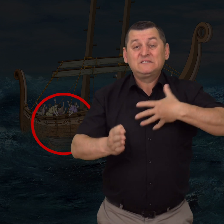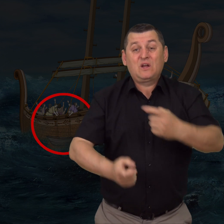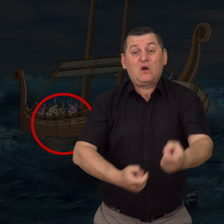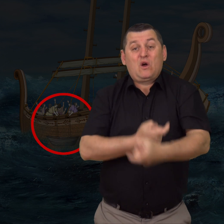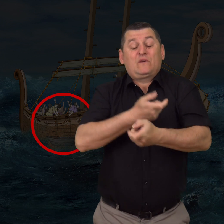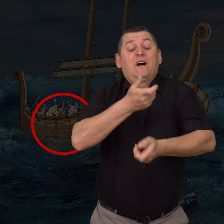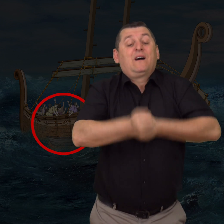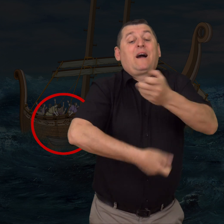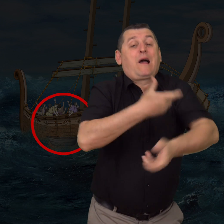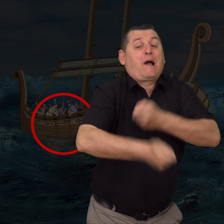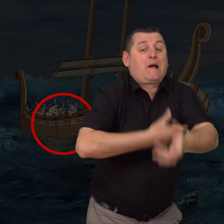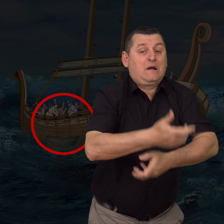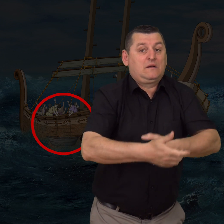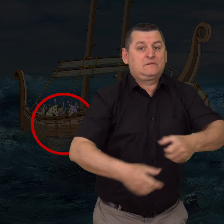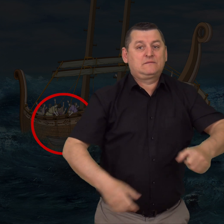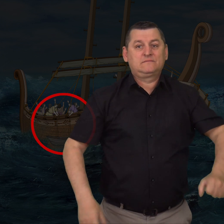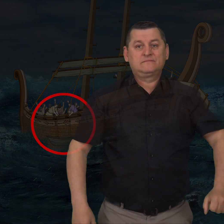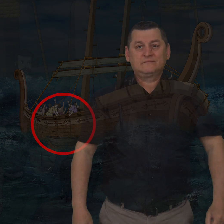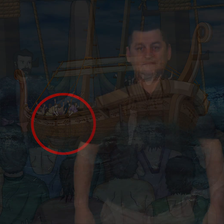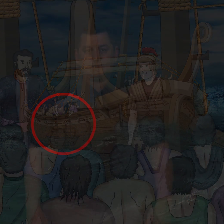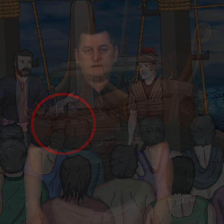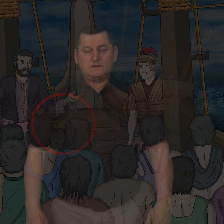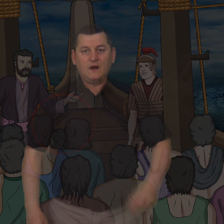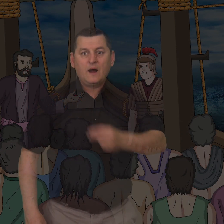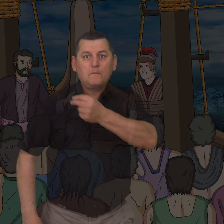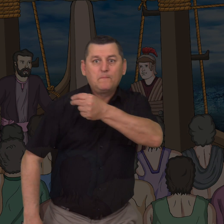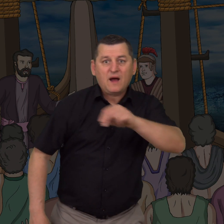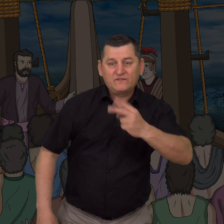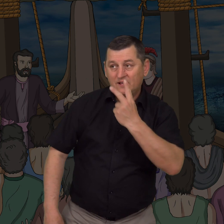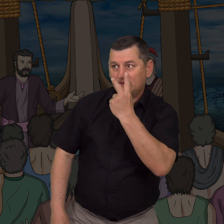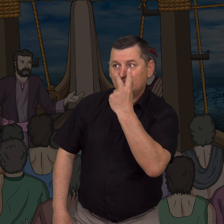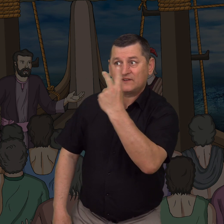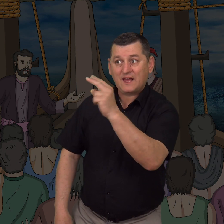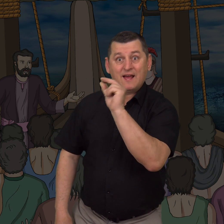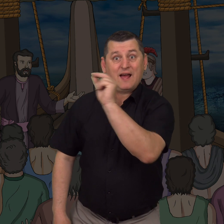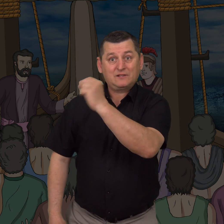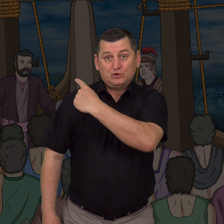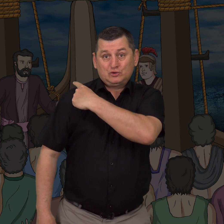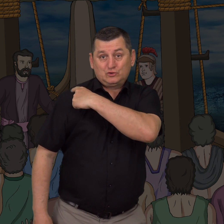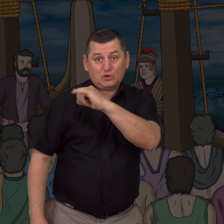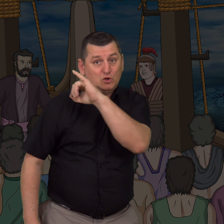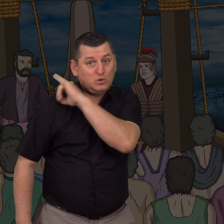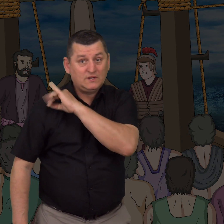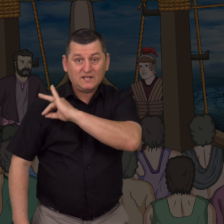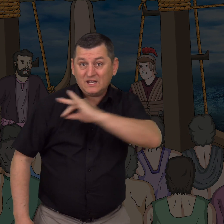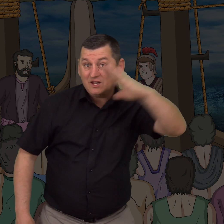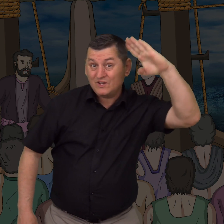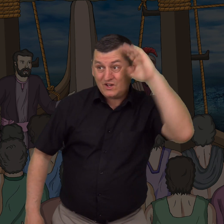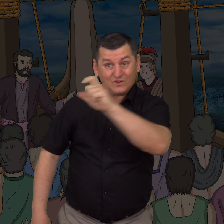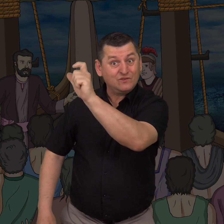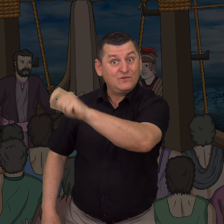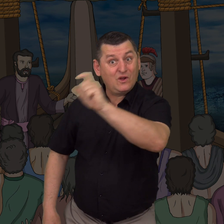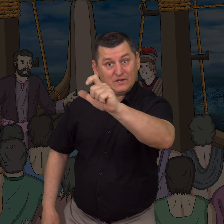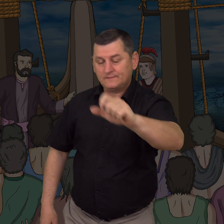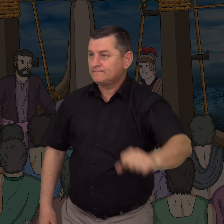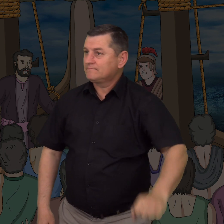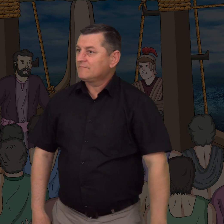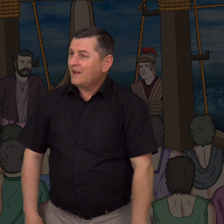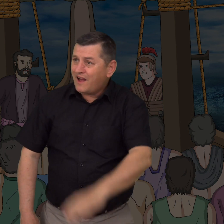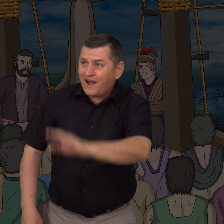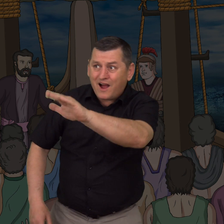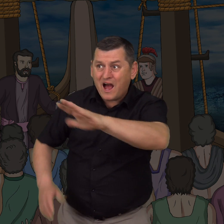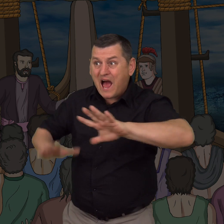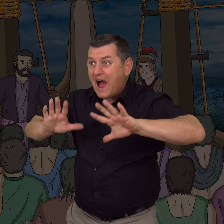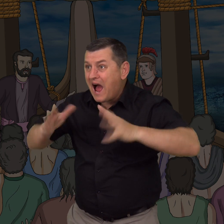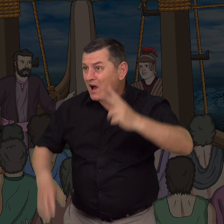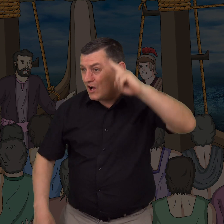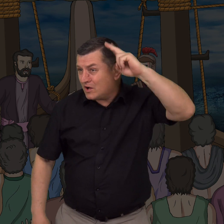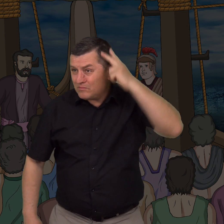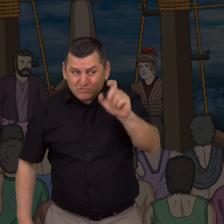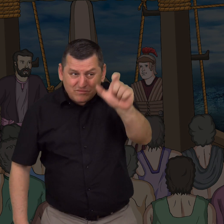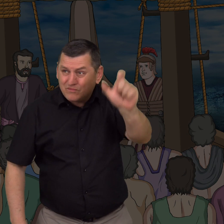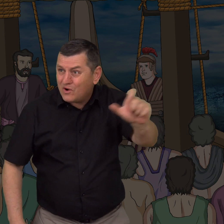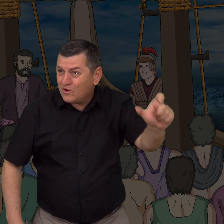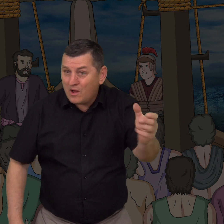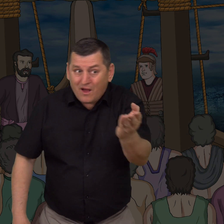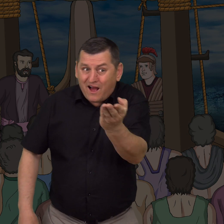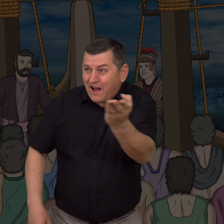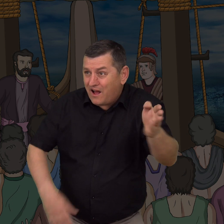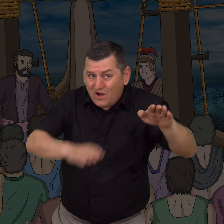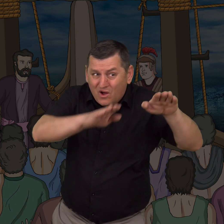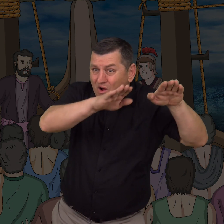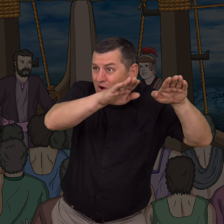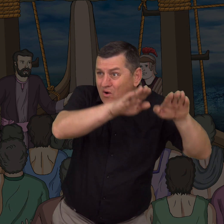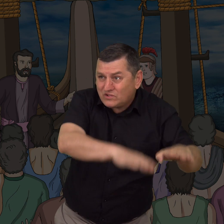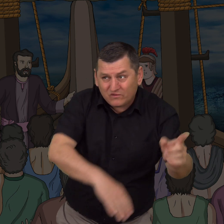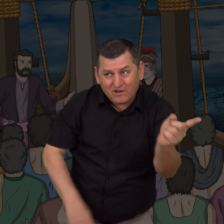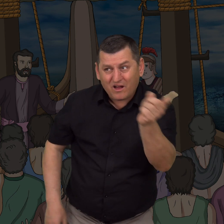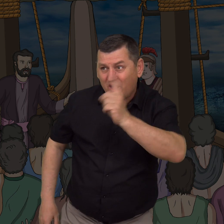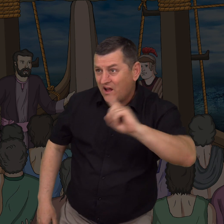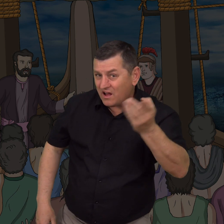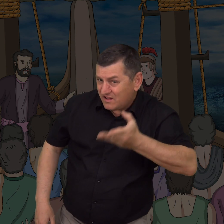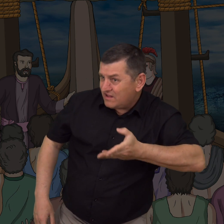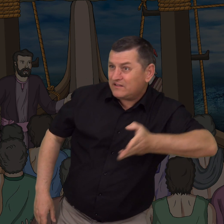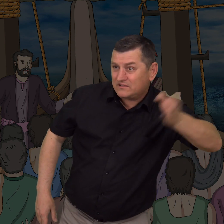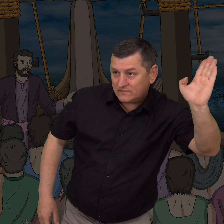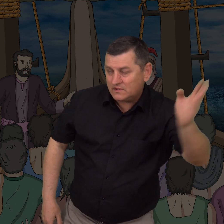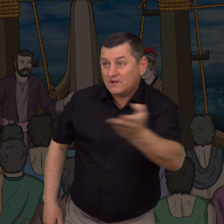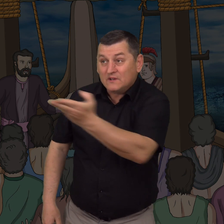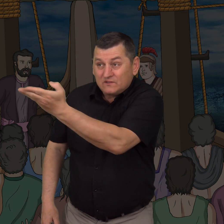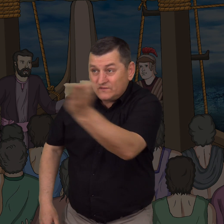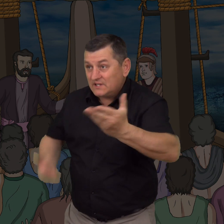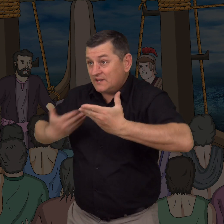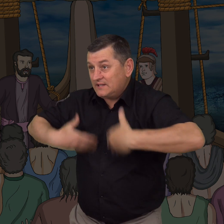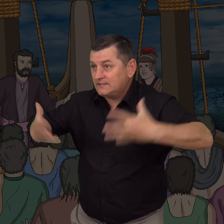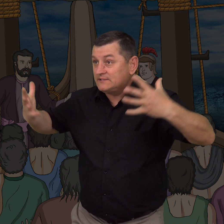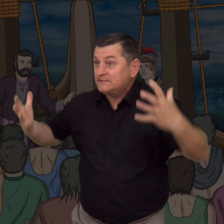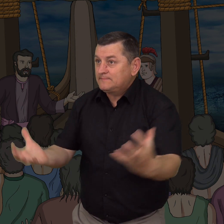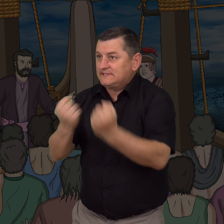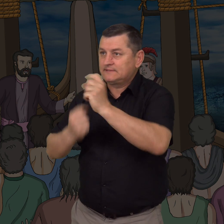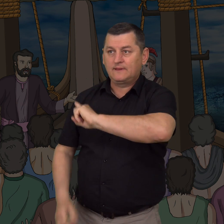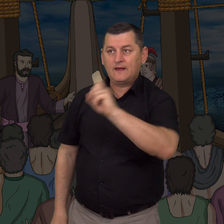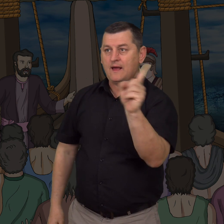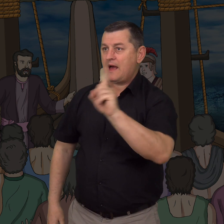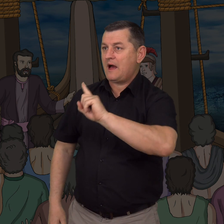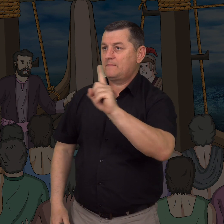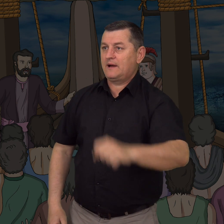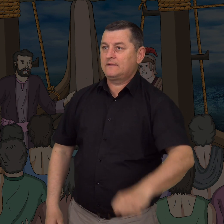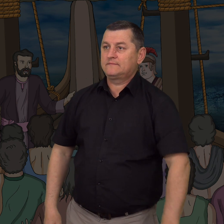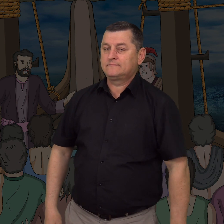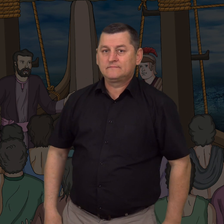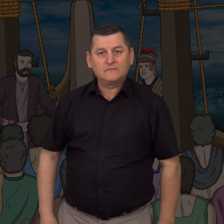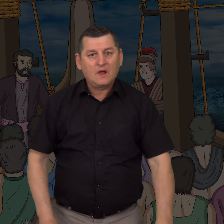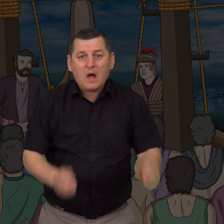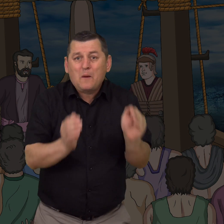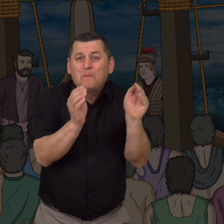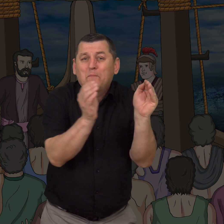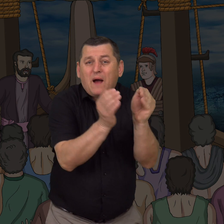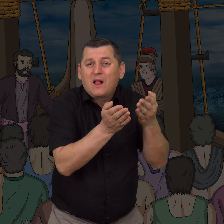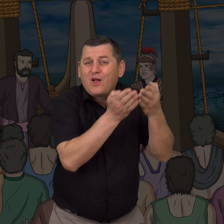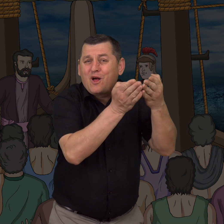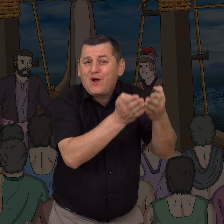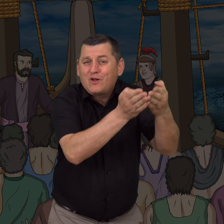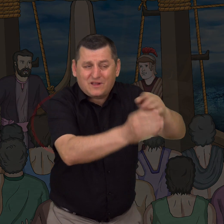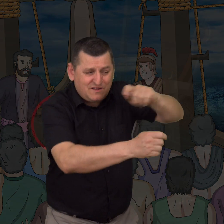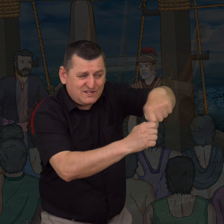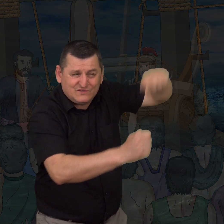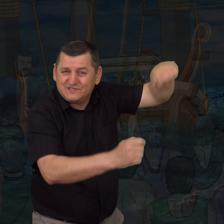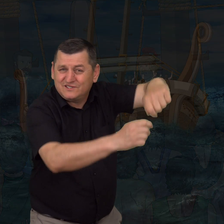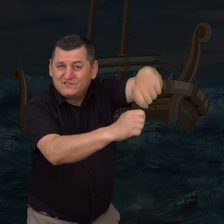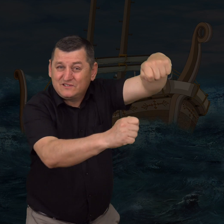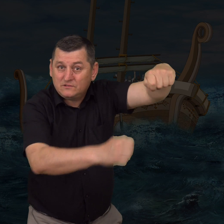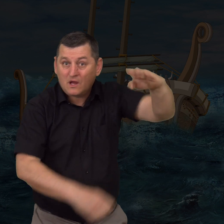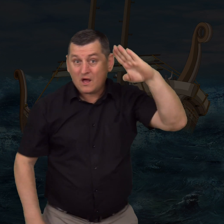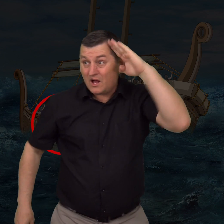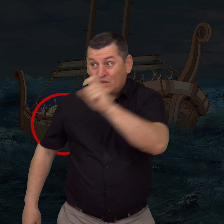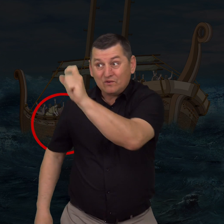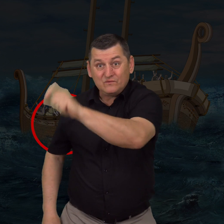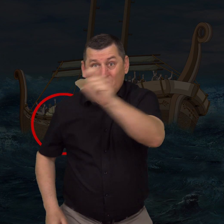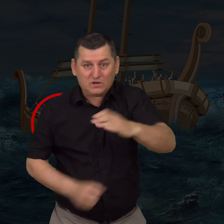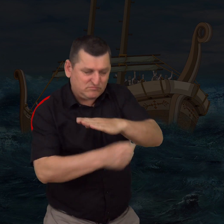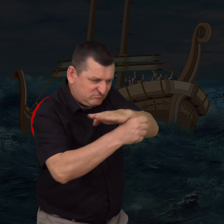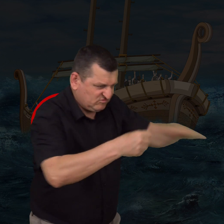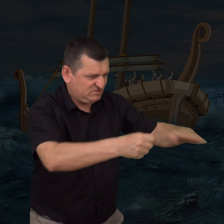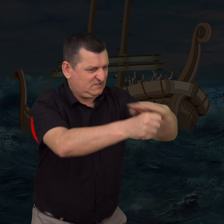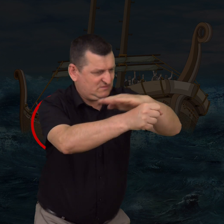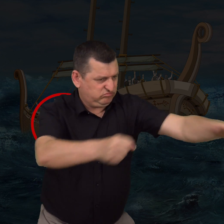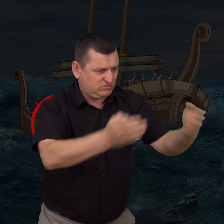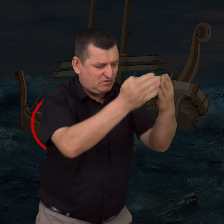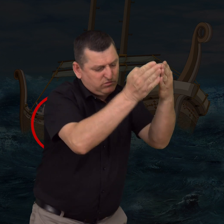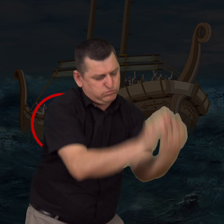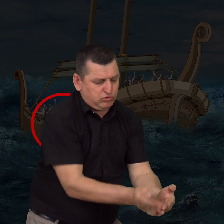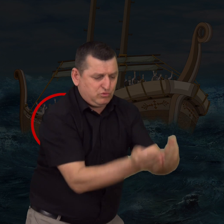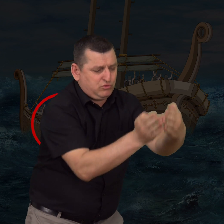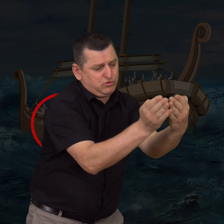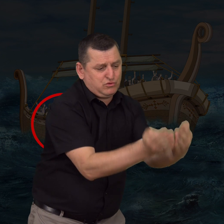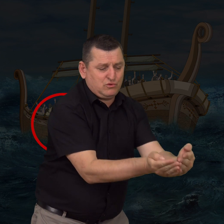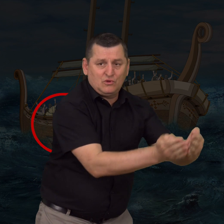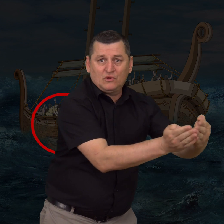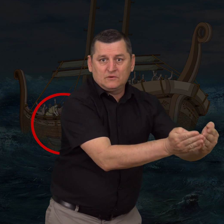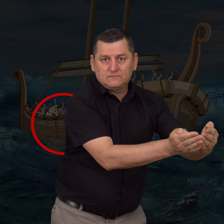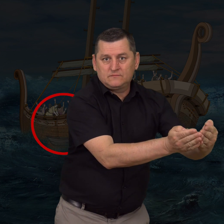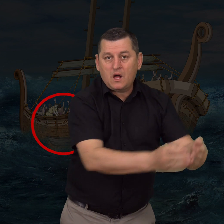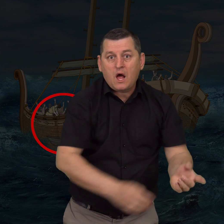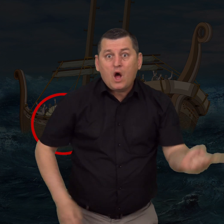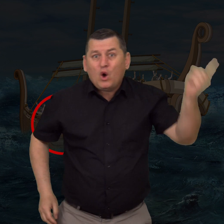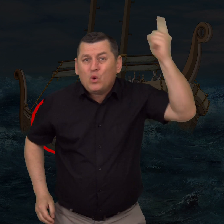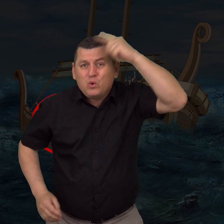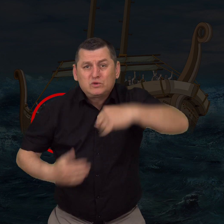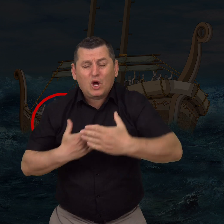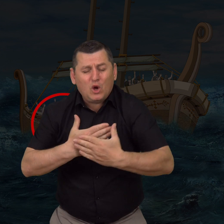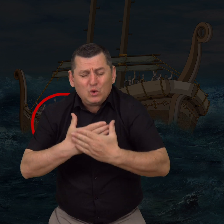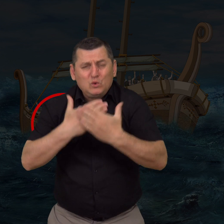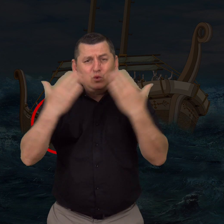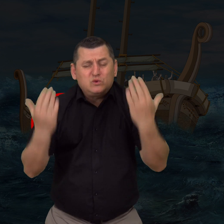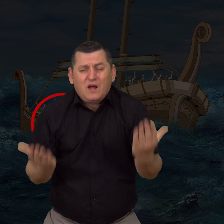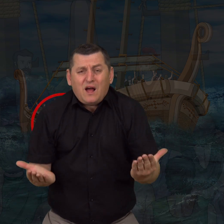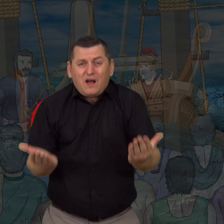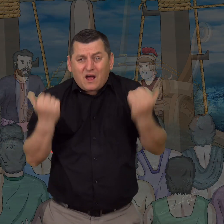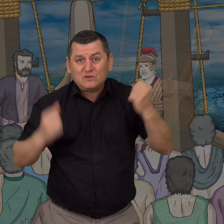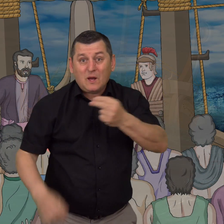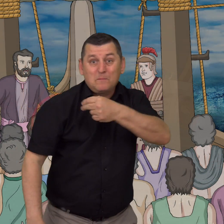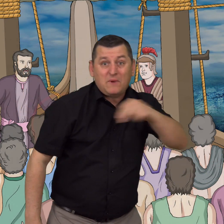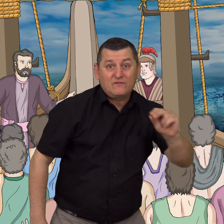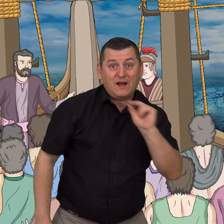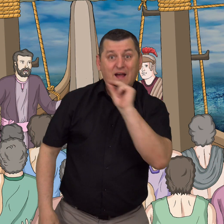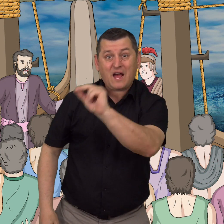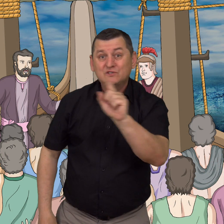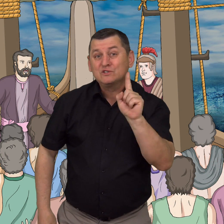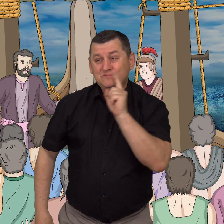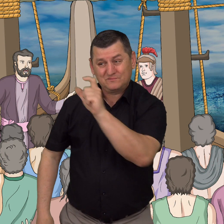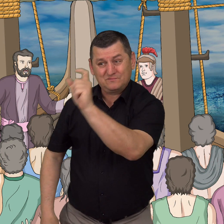But Paul said to the centurion and the soldiers, “Unless these men remain with the ship, you cannot be saved.” So the soldiers cut the ropes to the lifeboat and set it adrift.